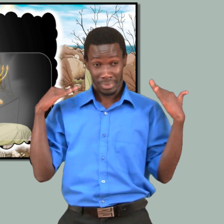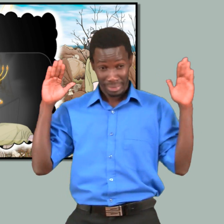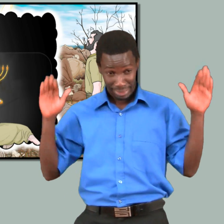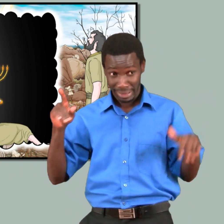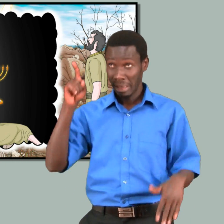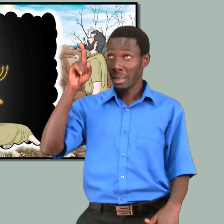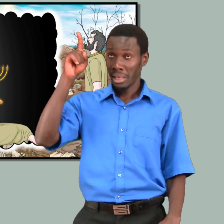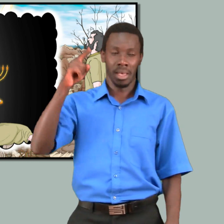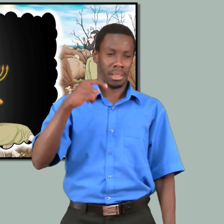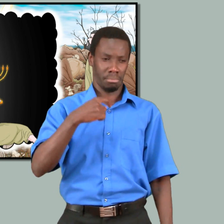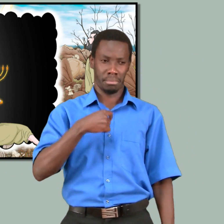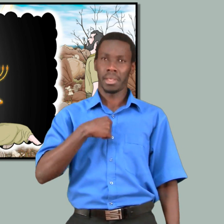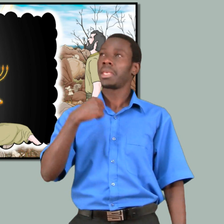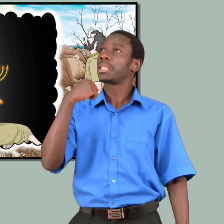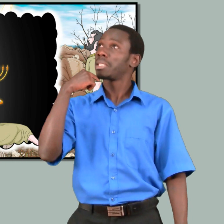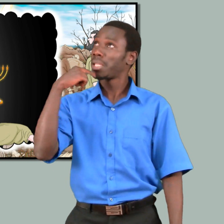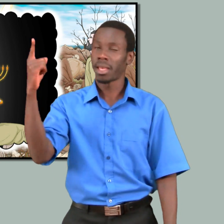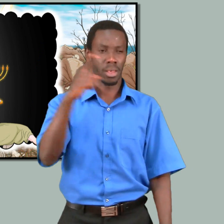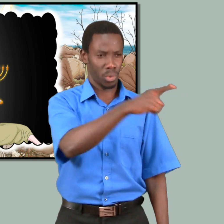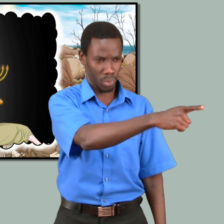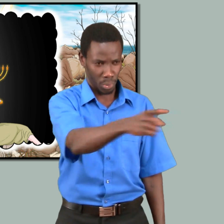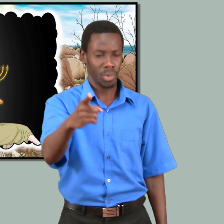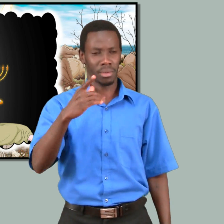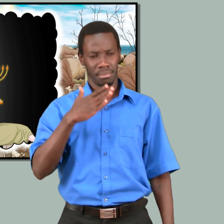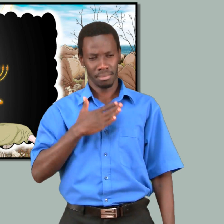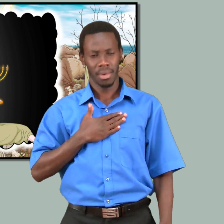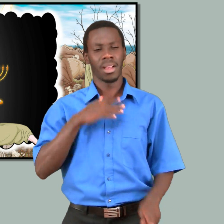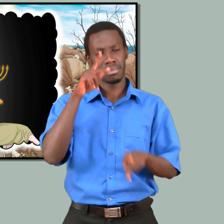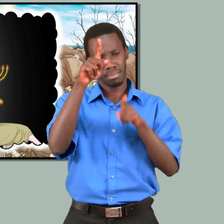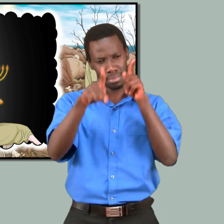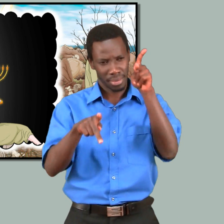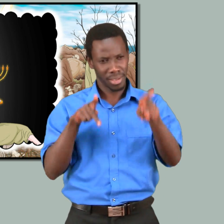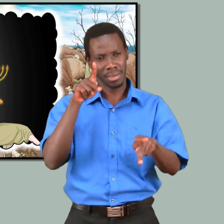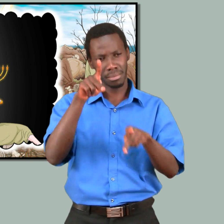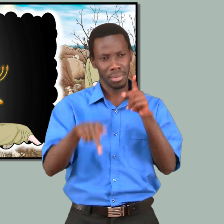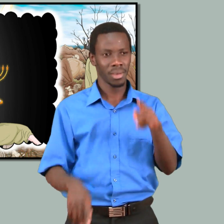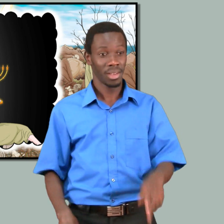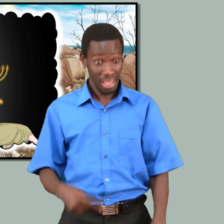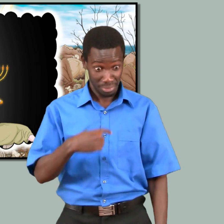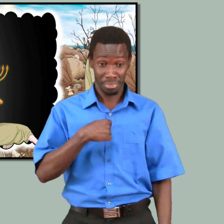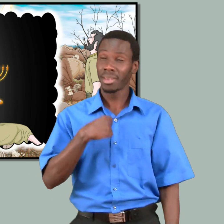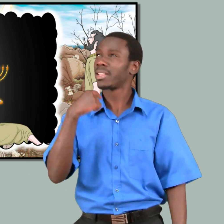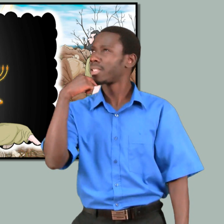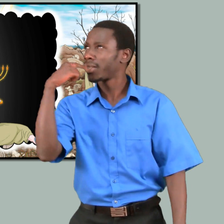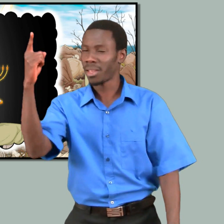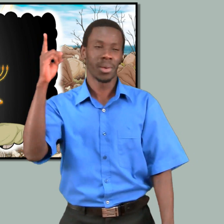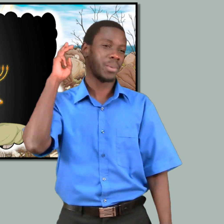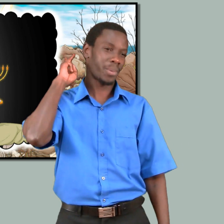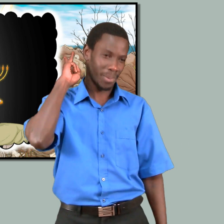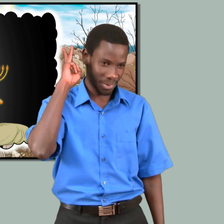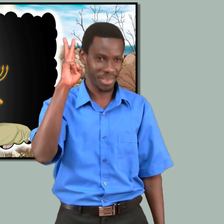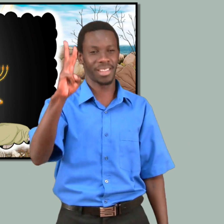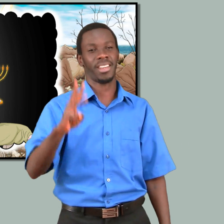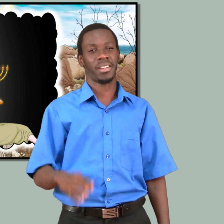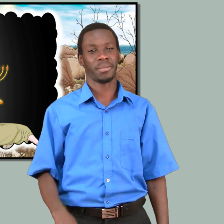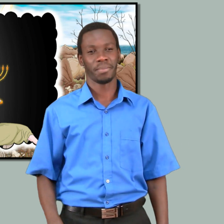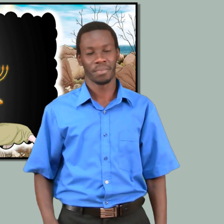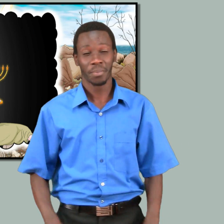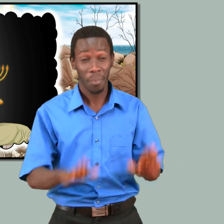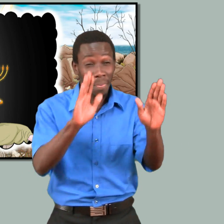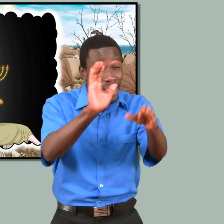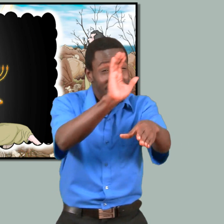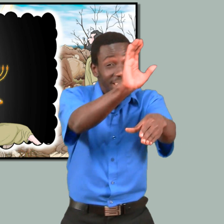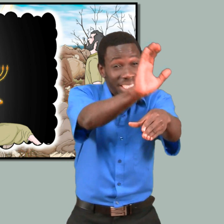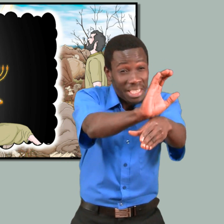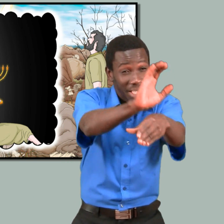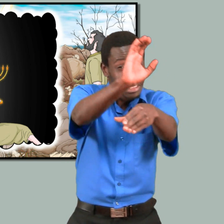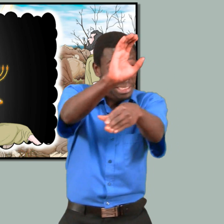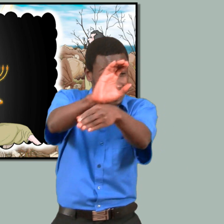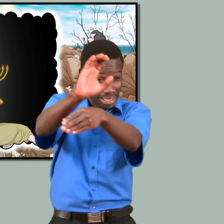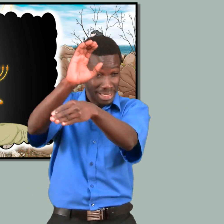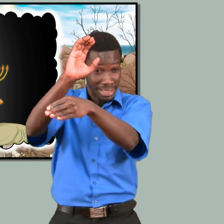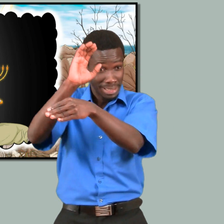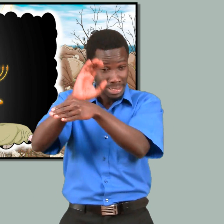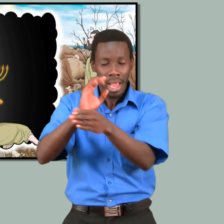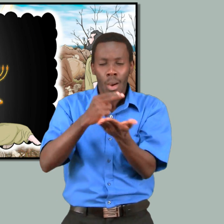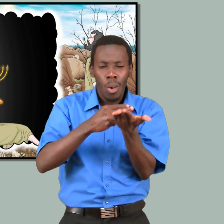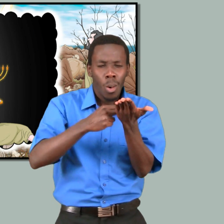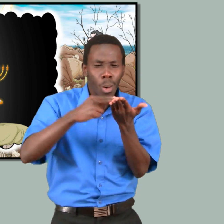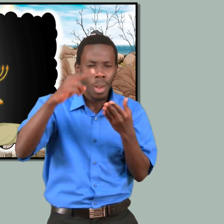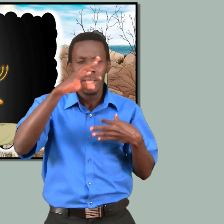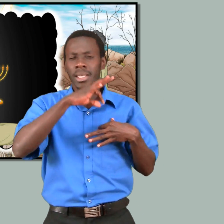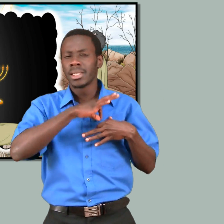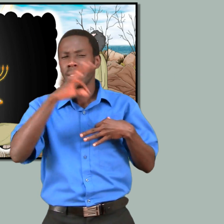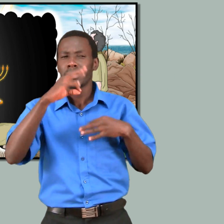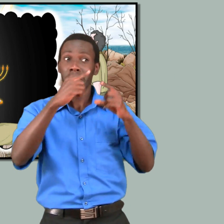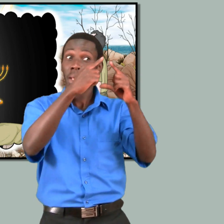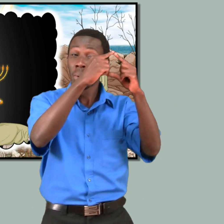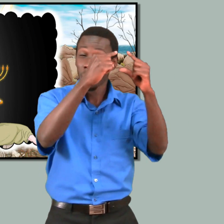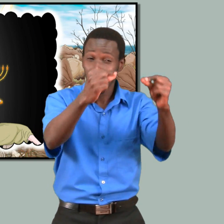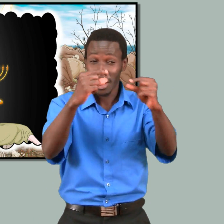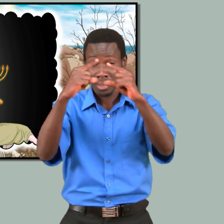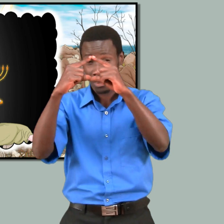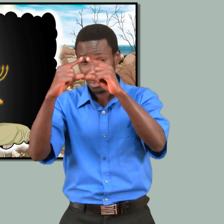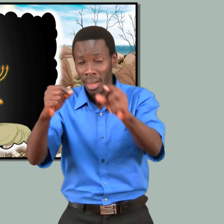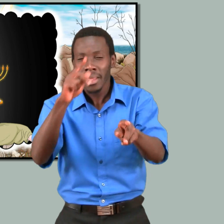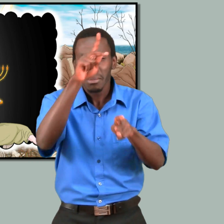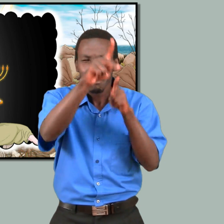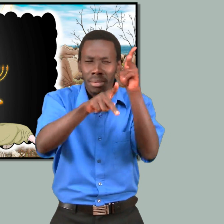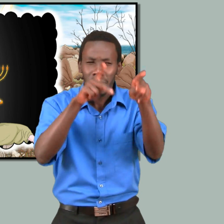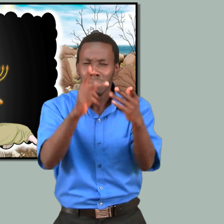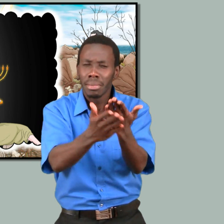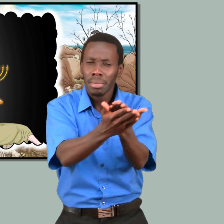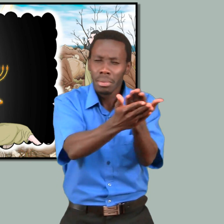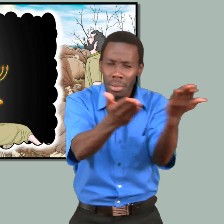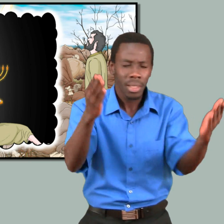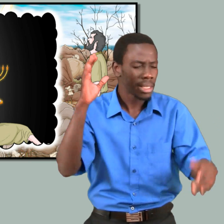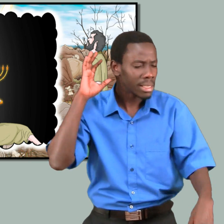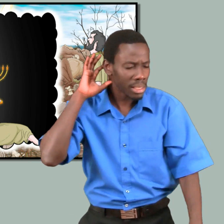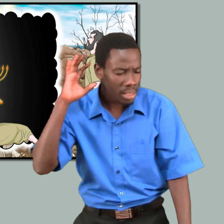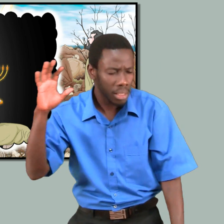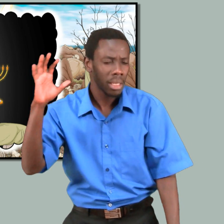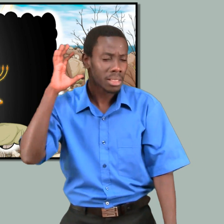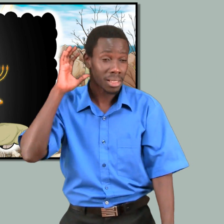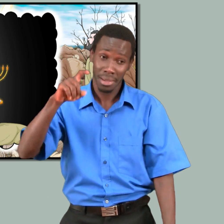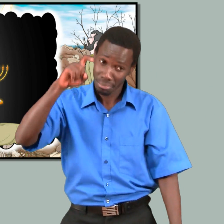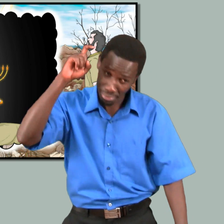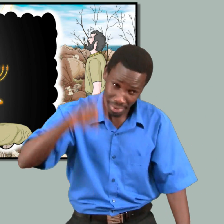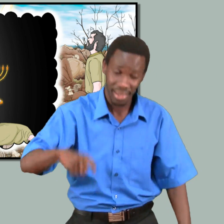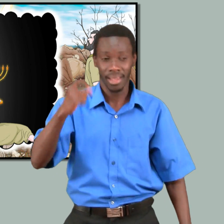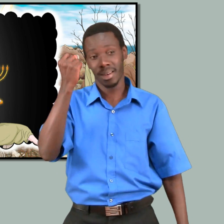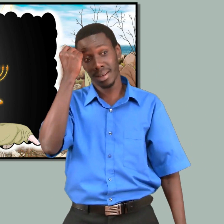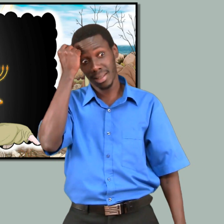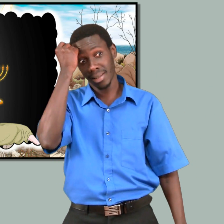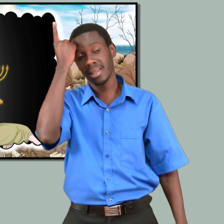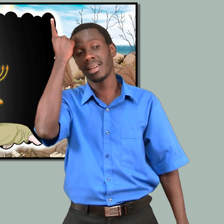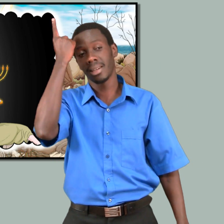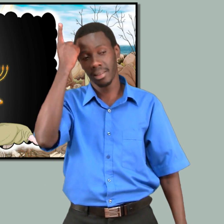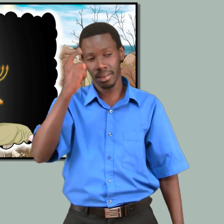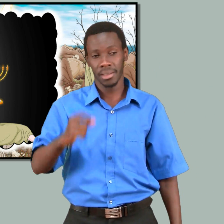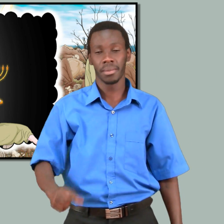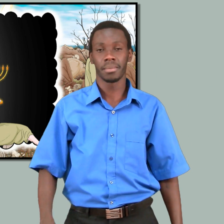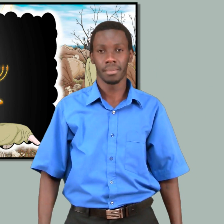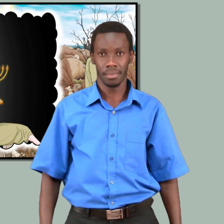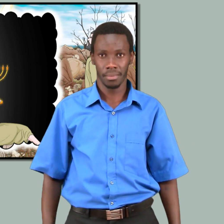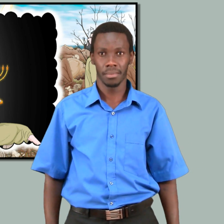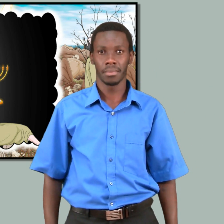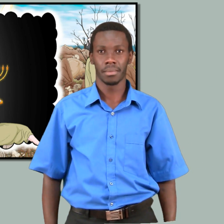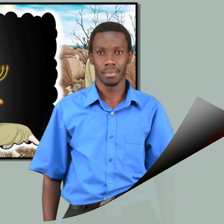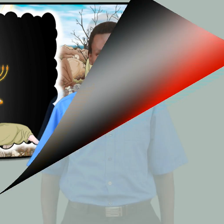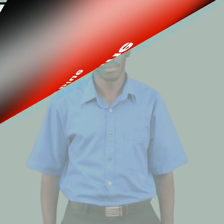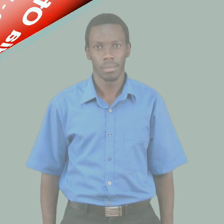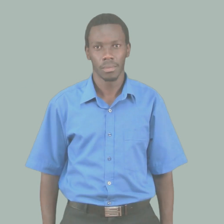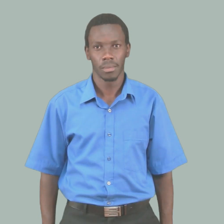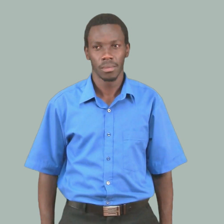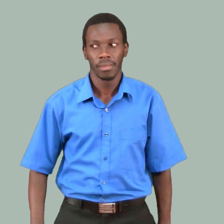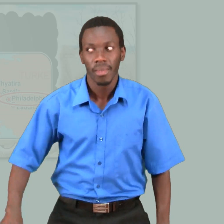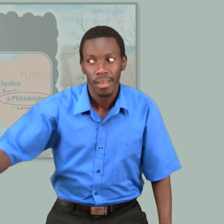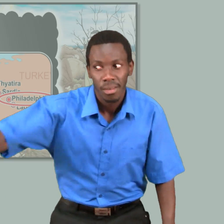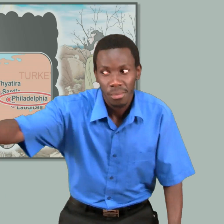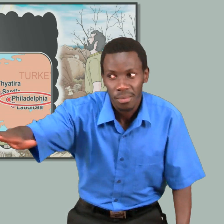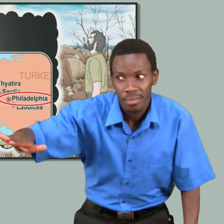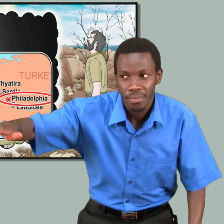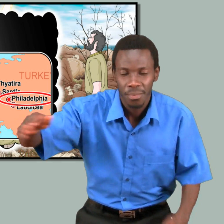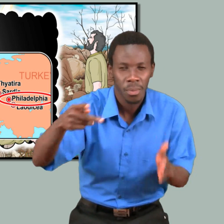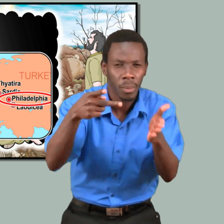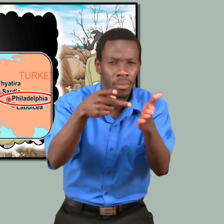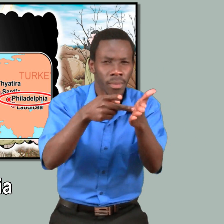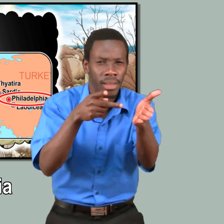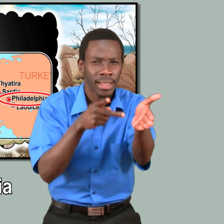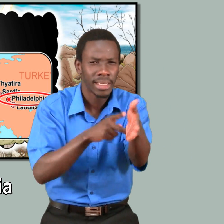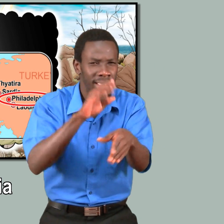He who has an ear, let him hear what the Spirit says to the churches.